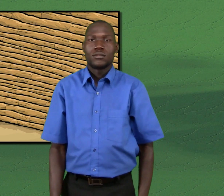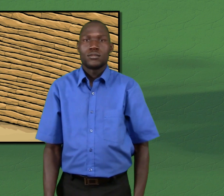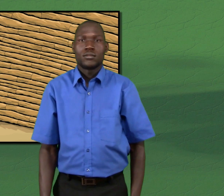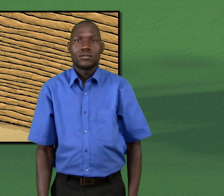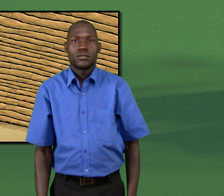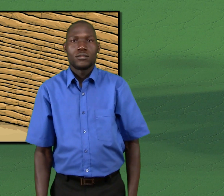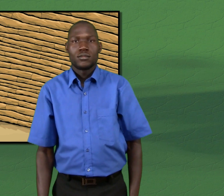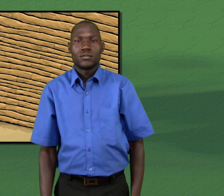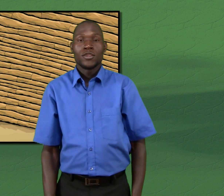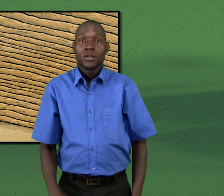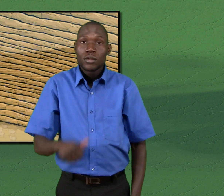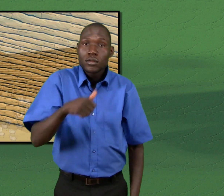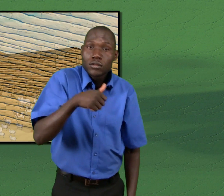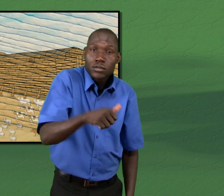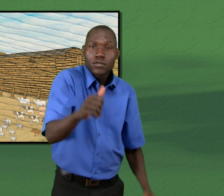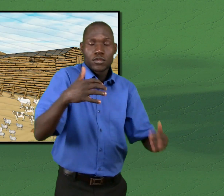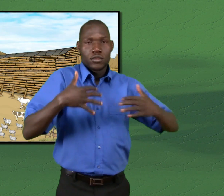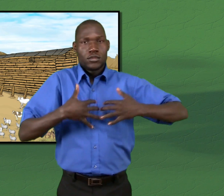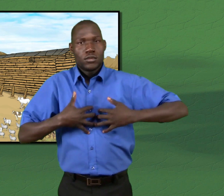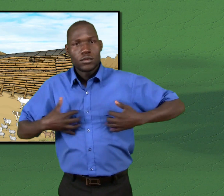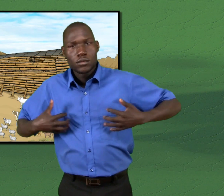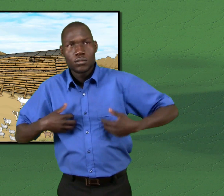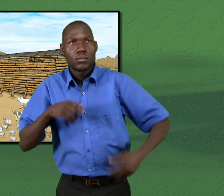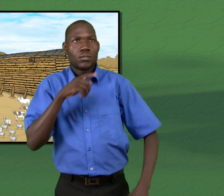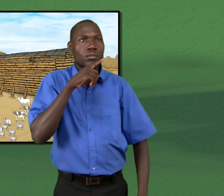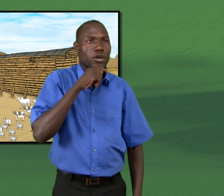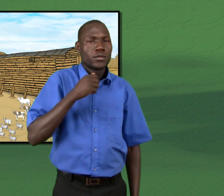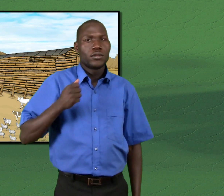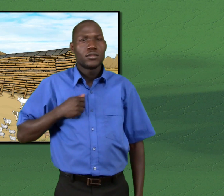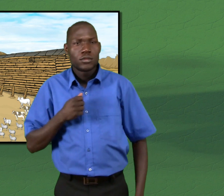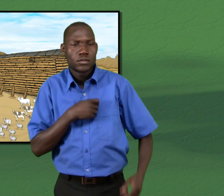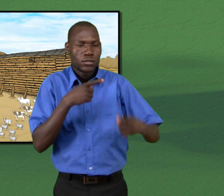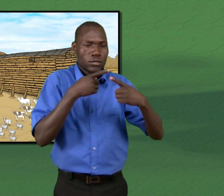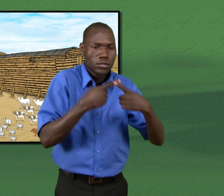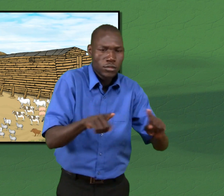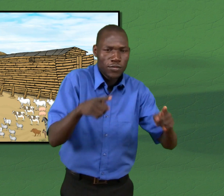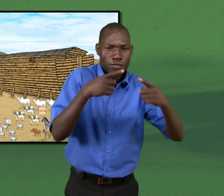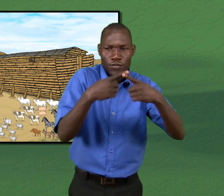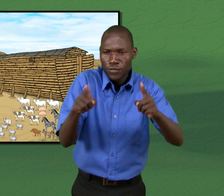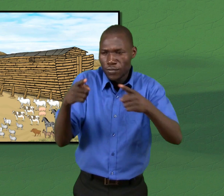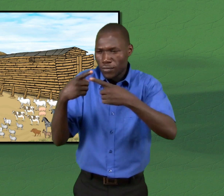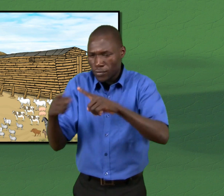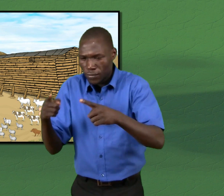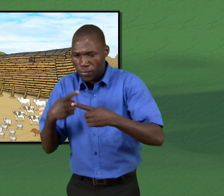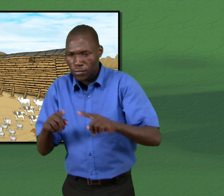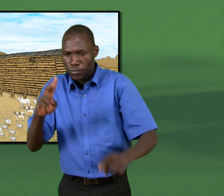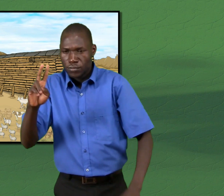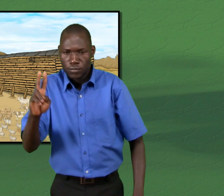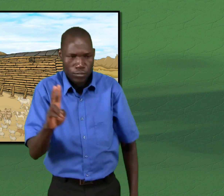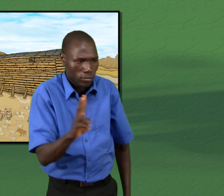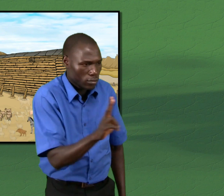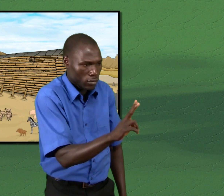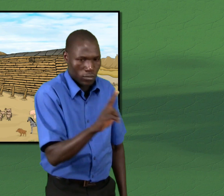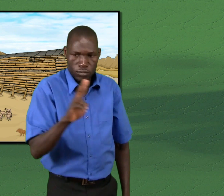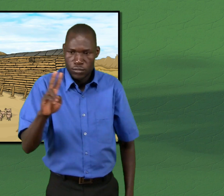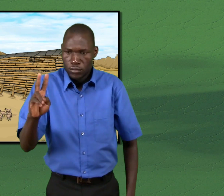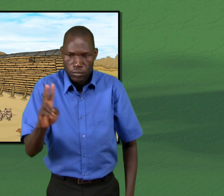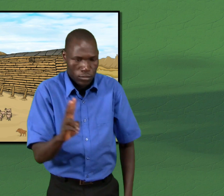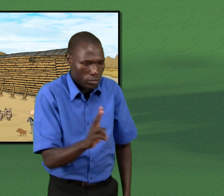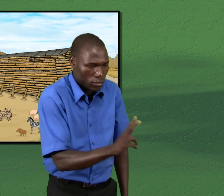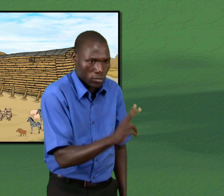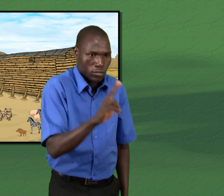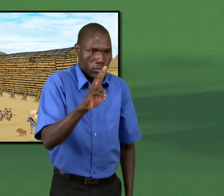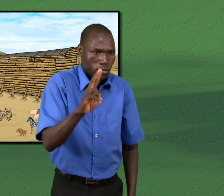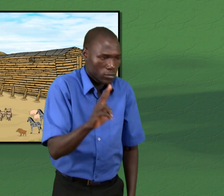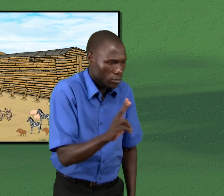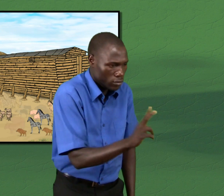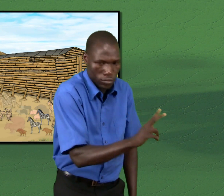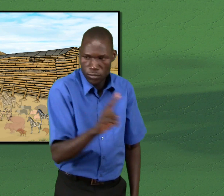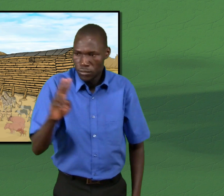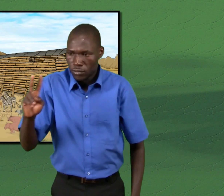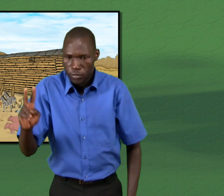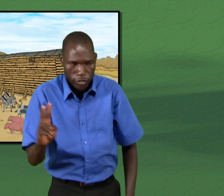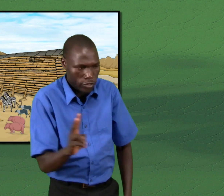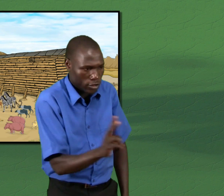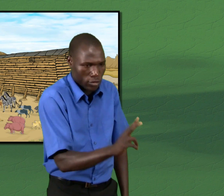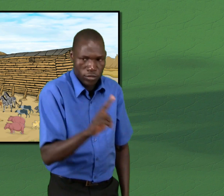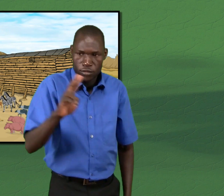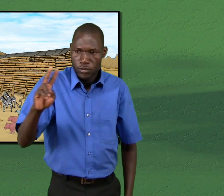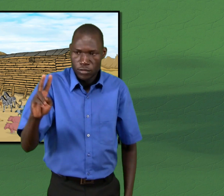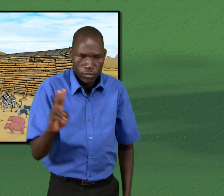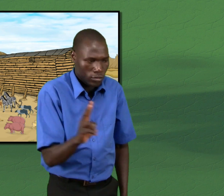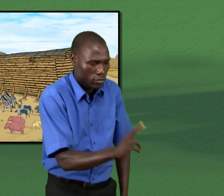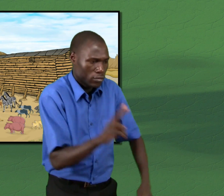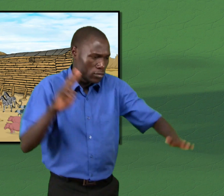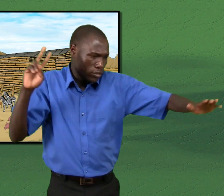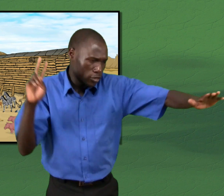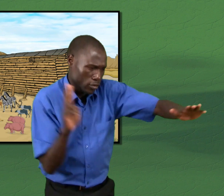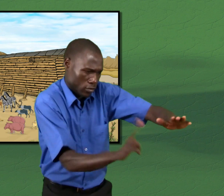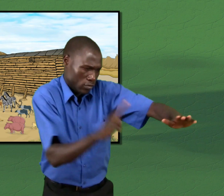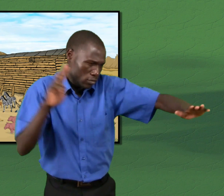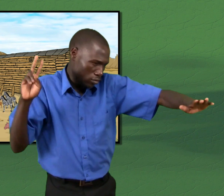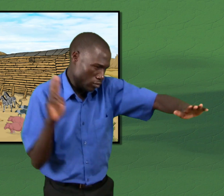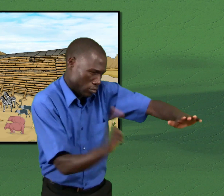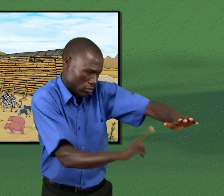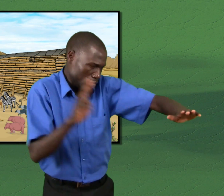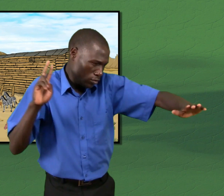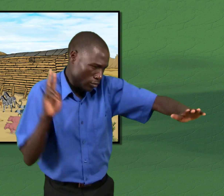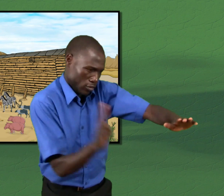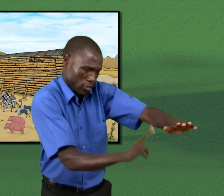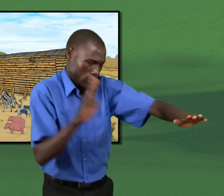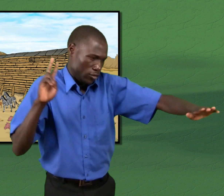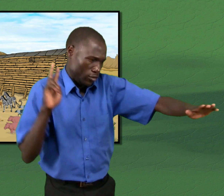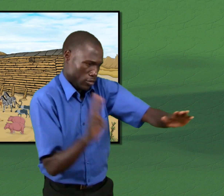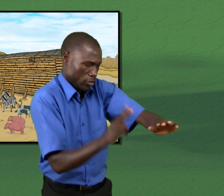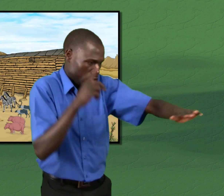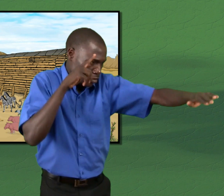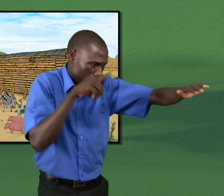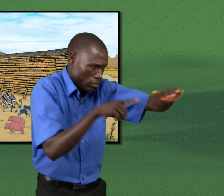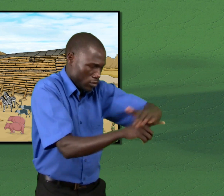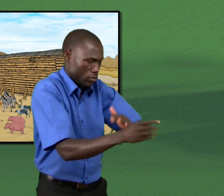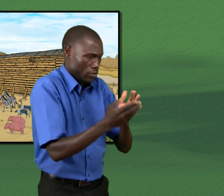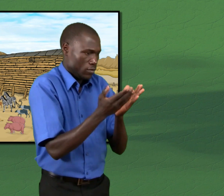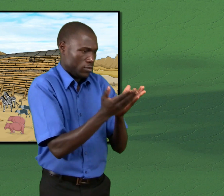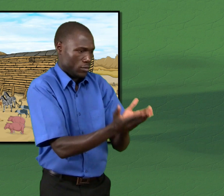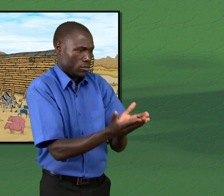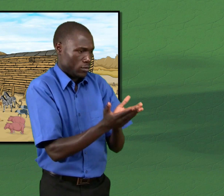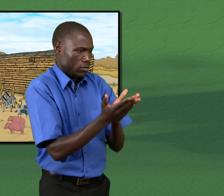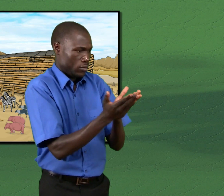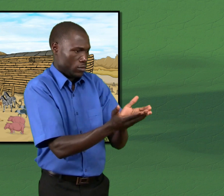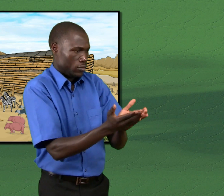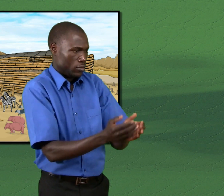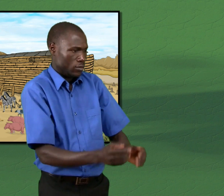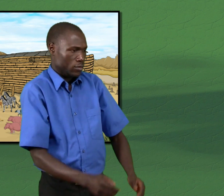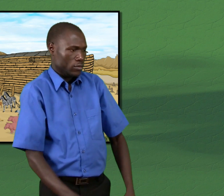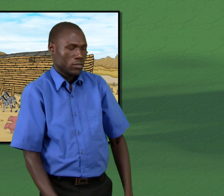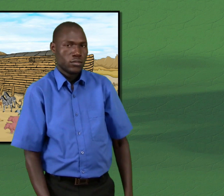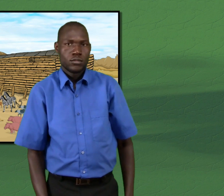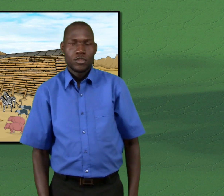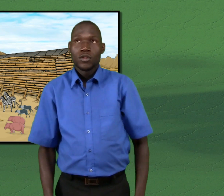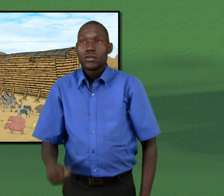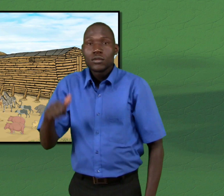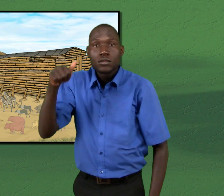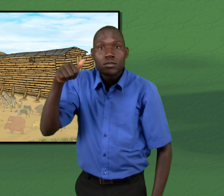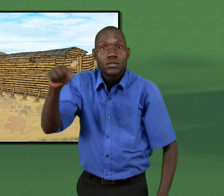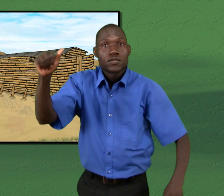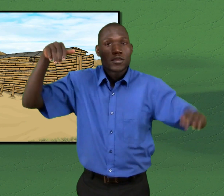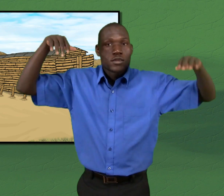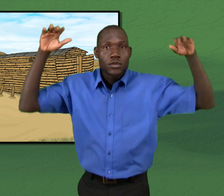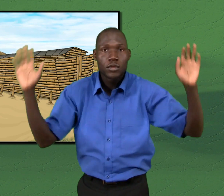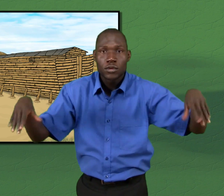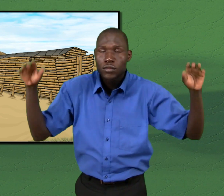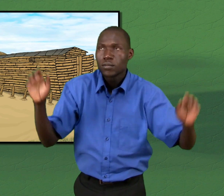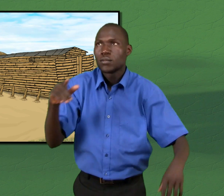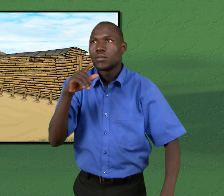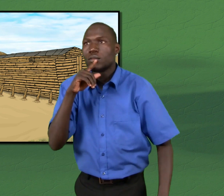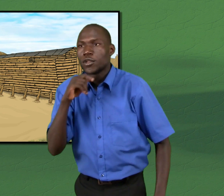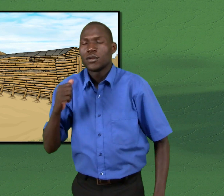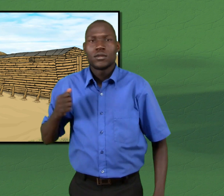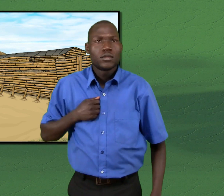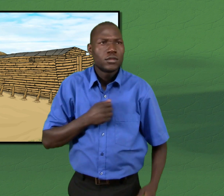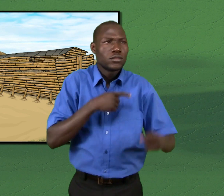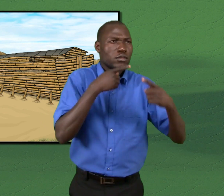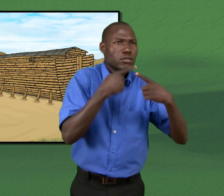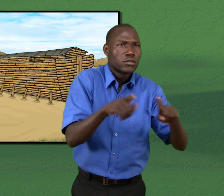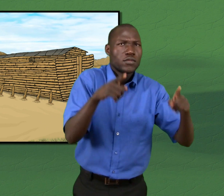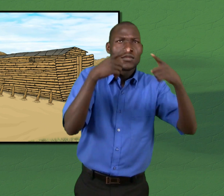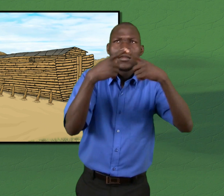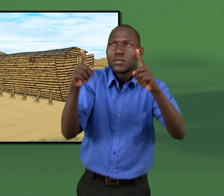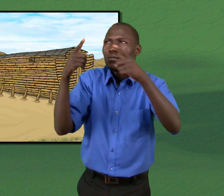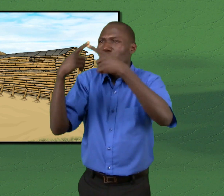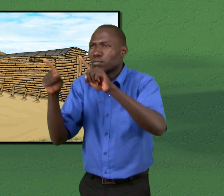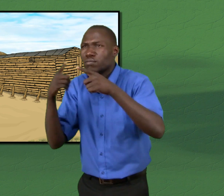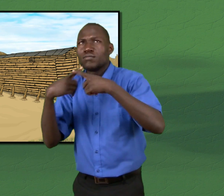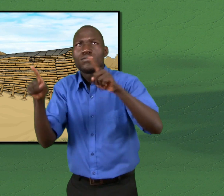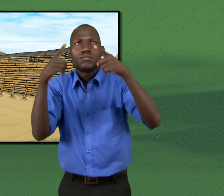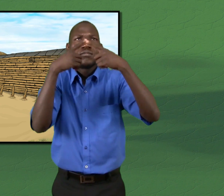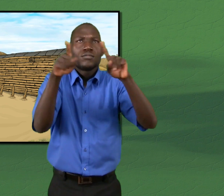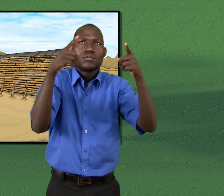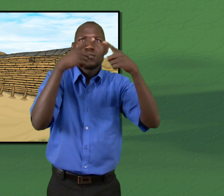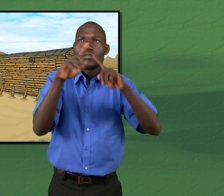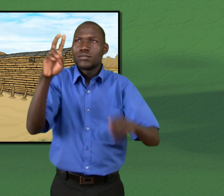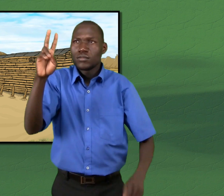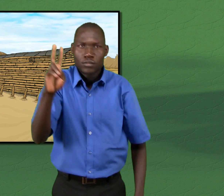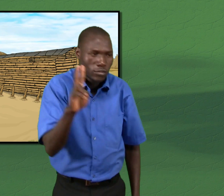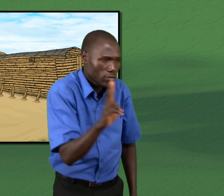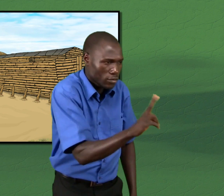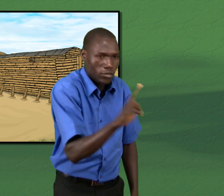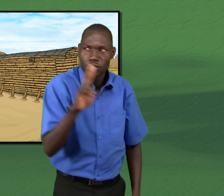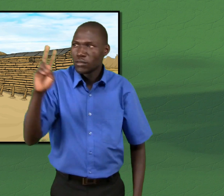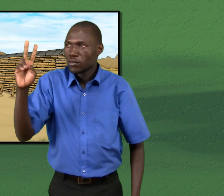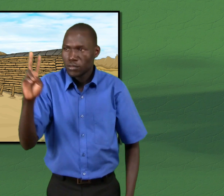The clean and unclean animals, the birds, and everything that crawls along the ground came to Noah to enter the ark, two by two, male and female, as God had commanded Noah. And after seven days the floodwaters came upon the earth.